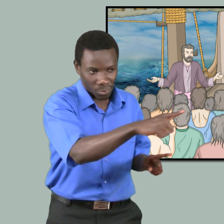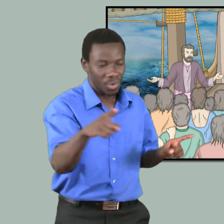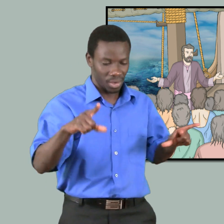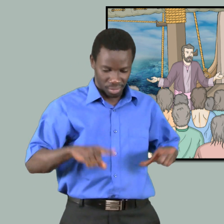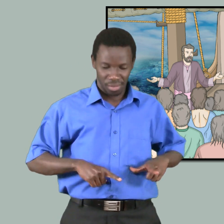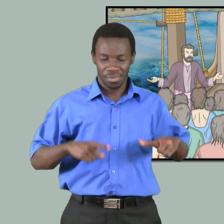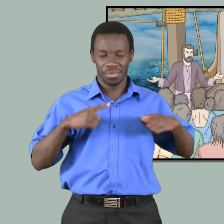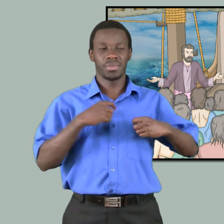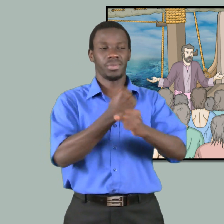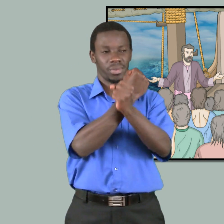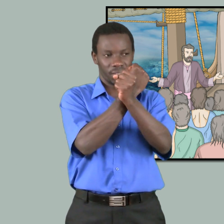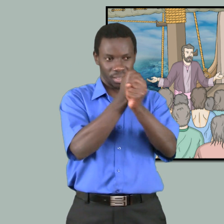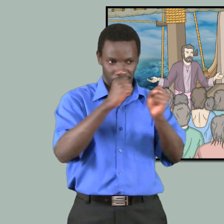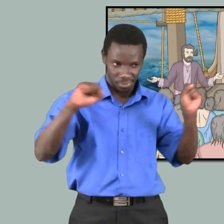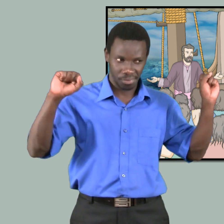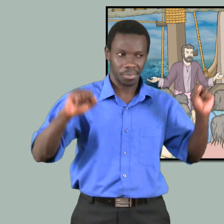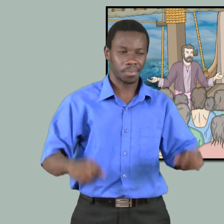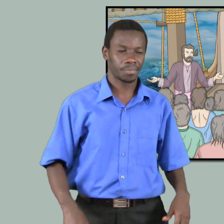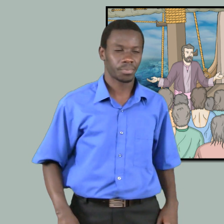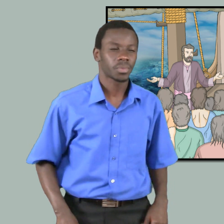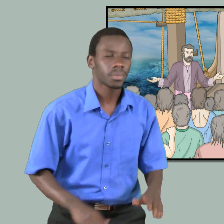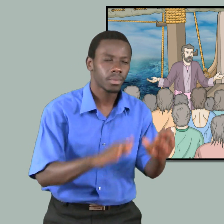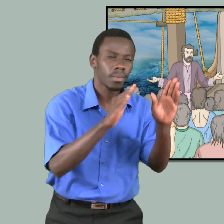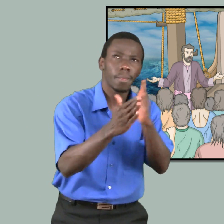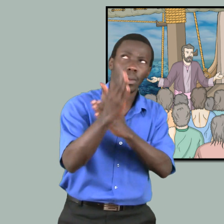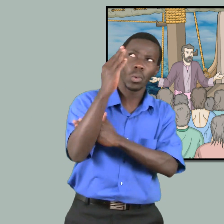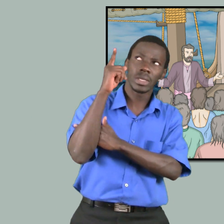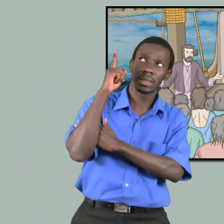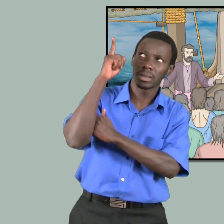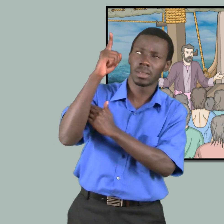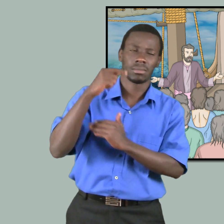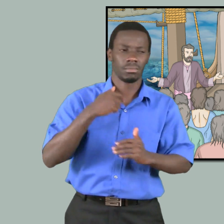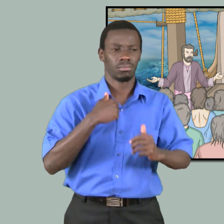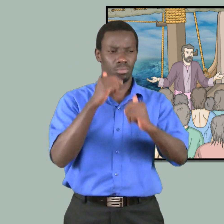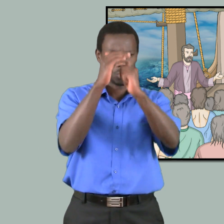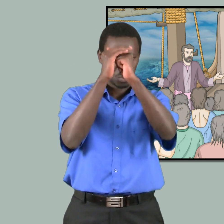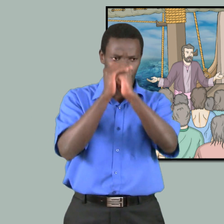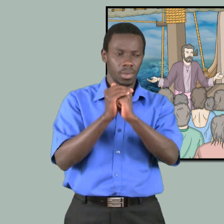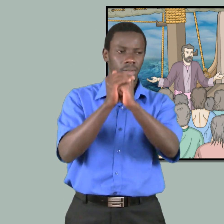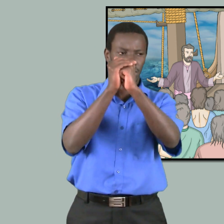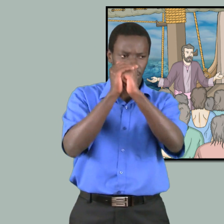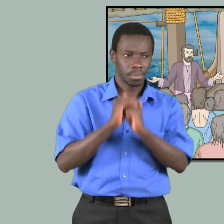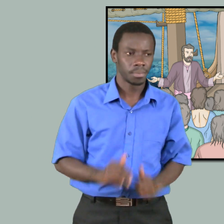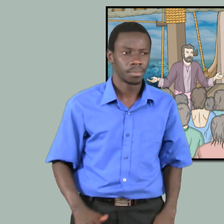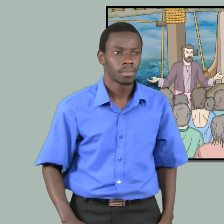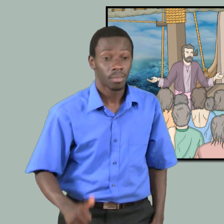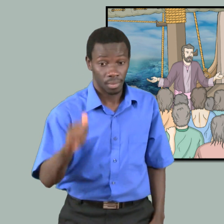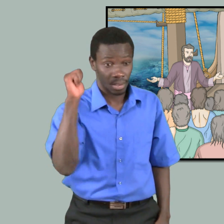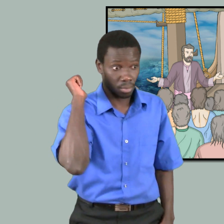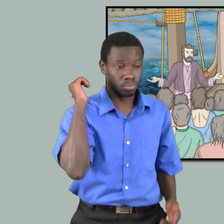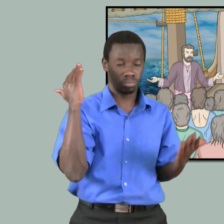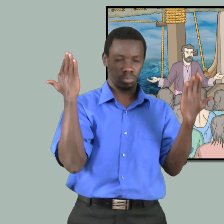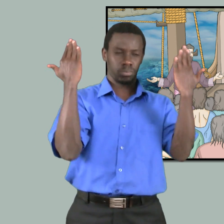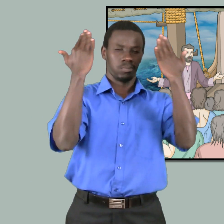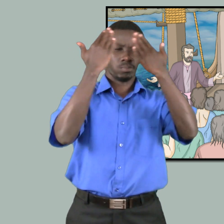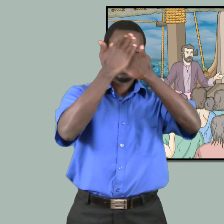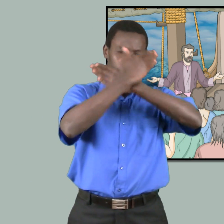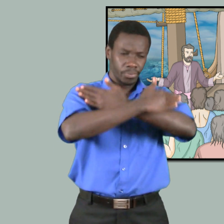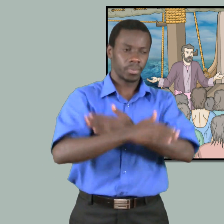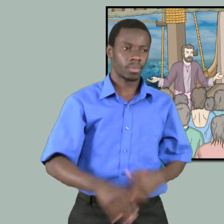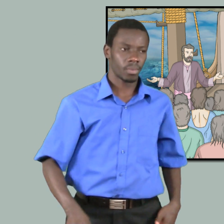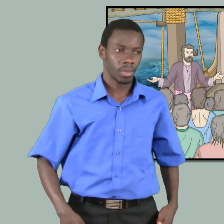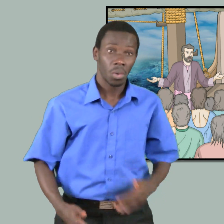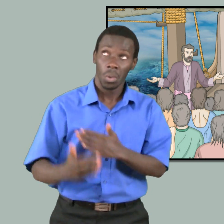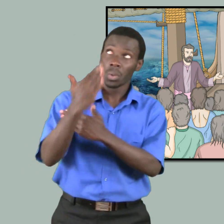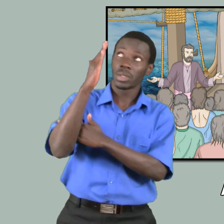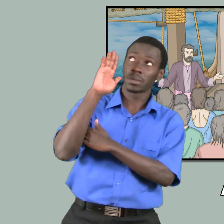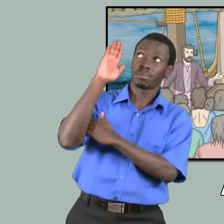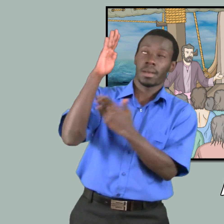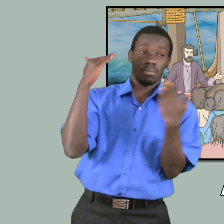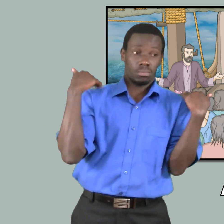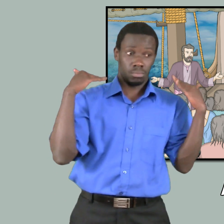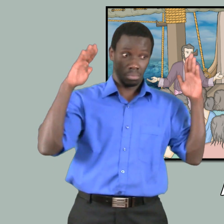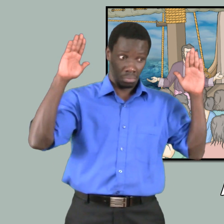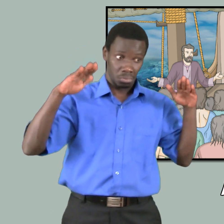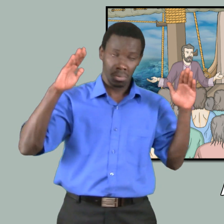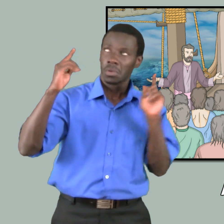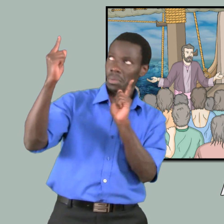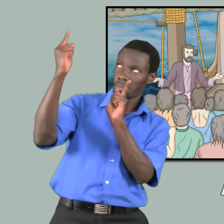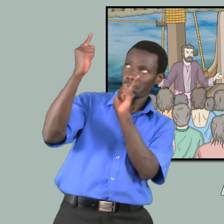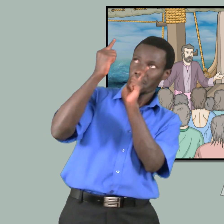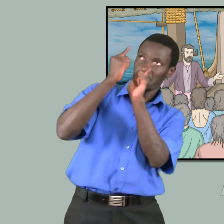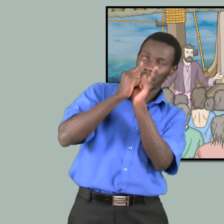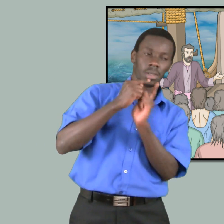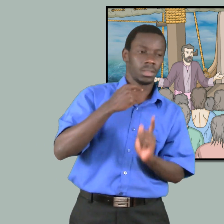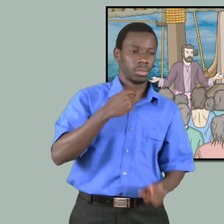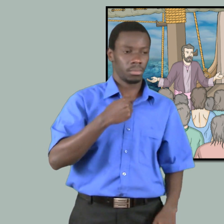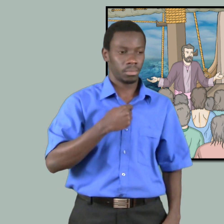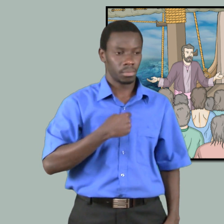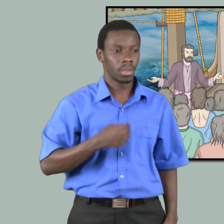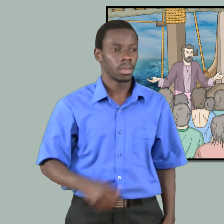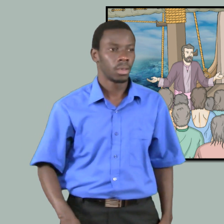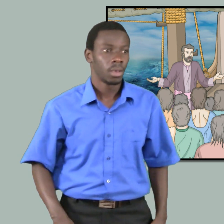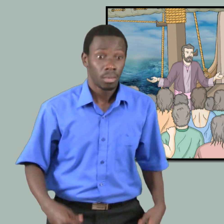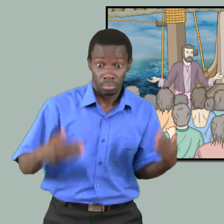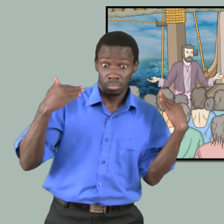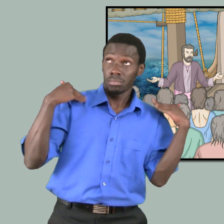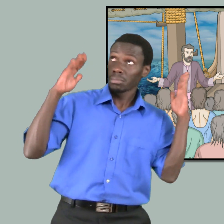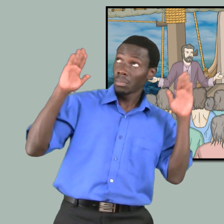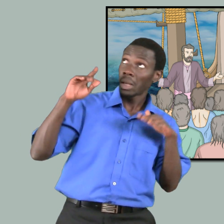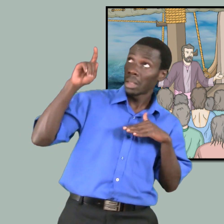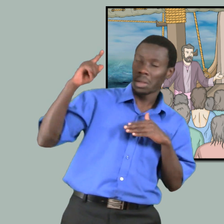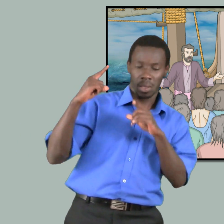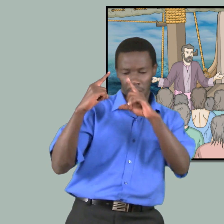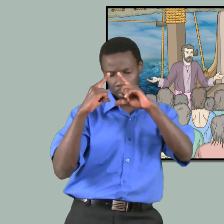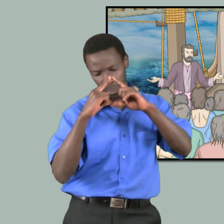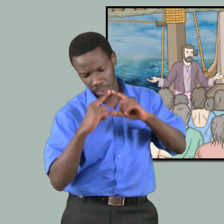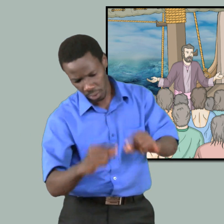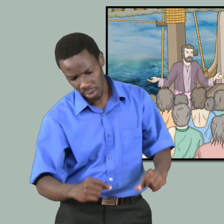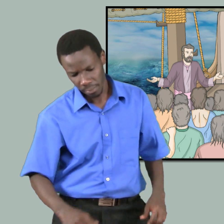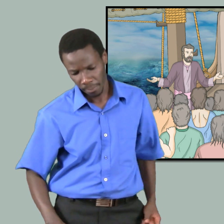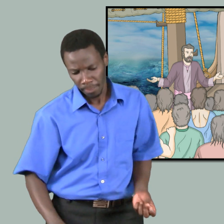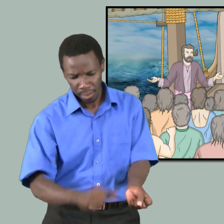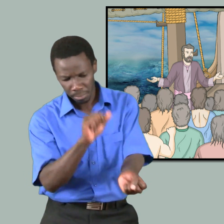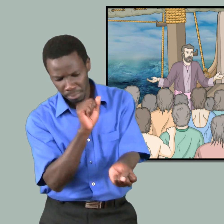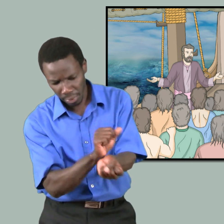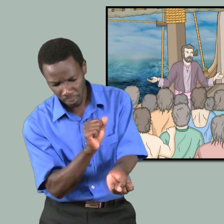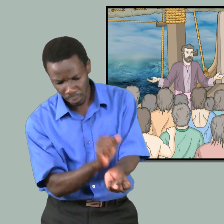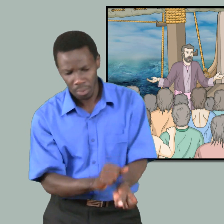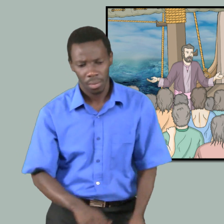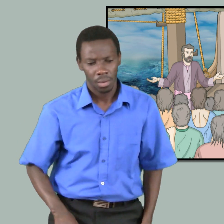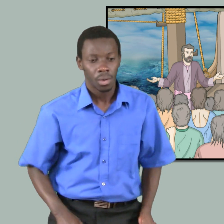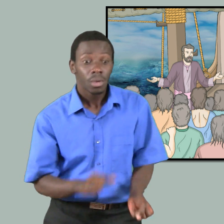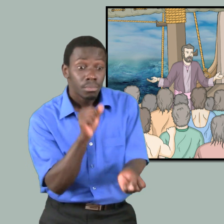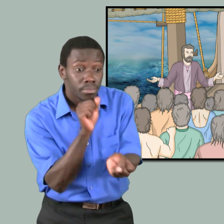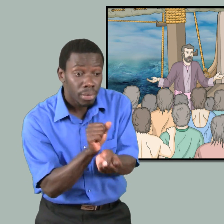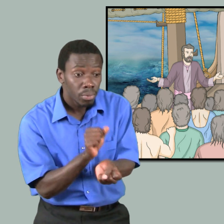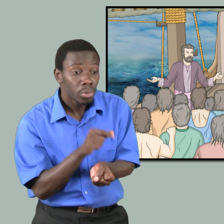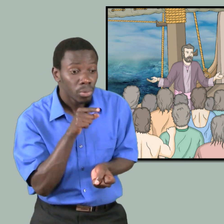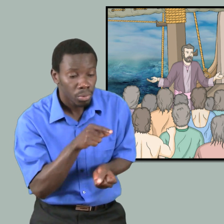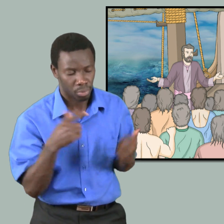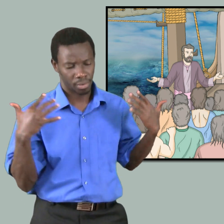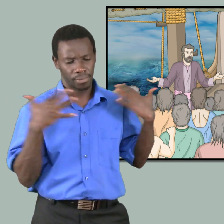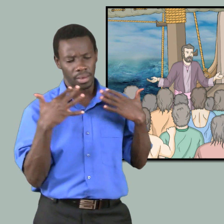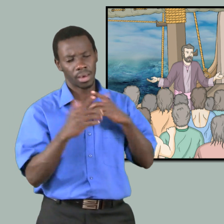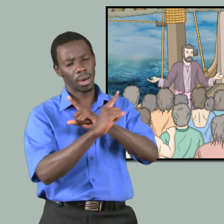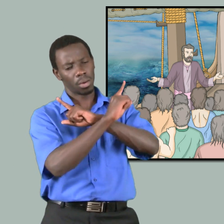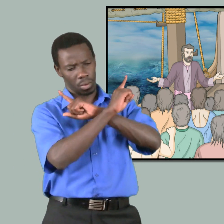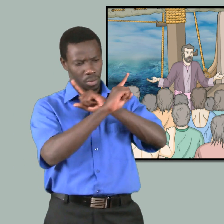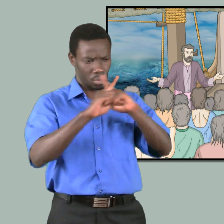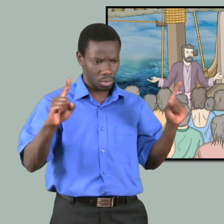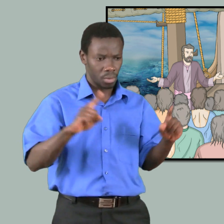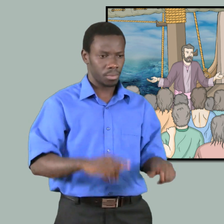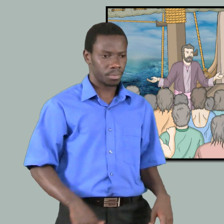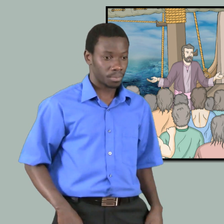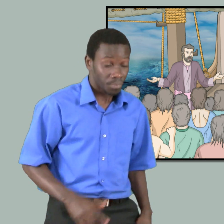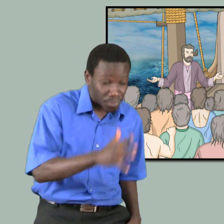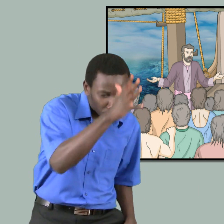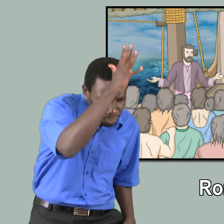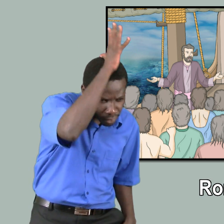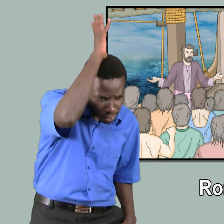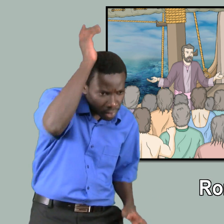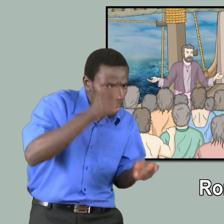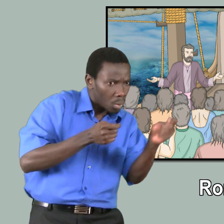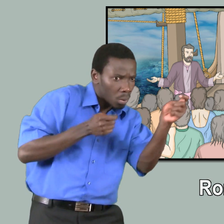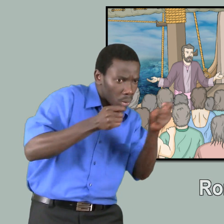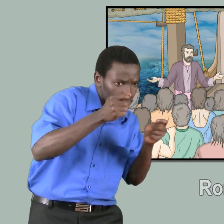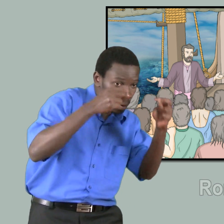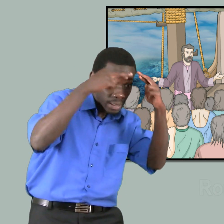For just last night an angel of God, whose I am and whom I serve, stood beside me and said, ‘Do not be afraid, Paul;